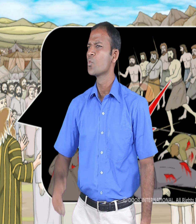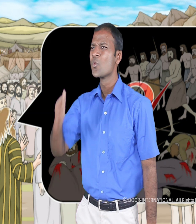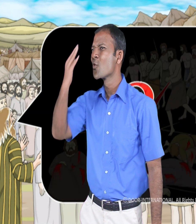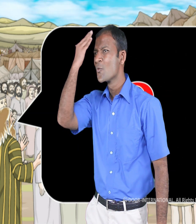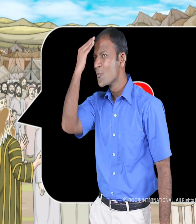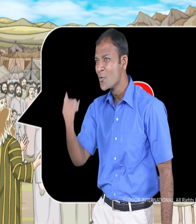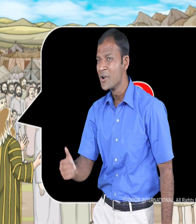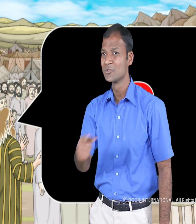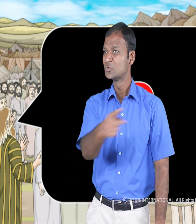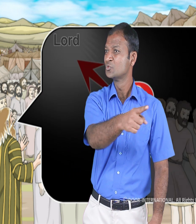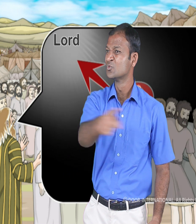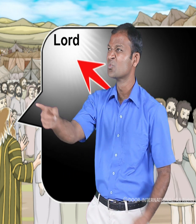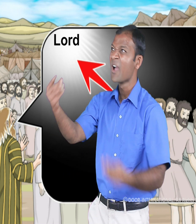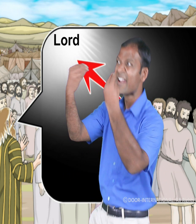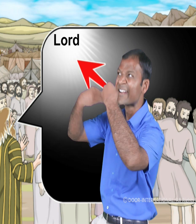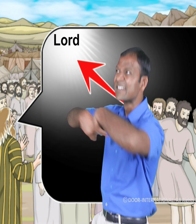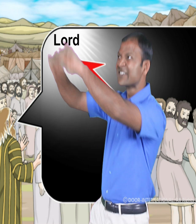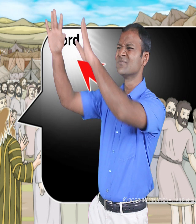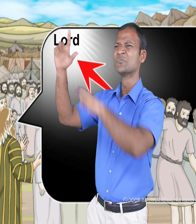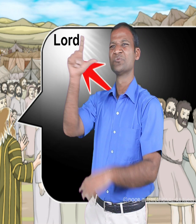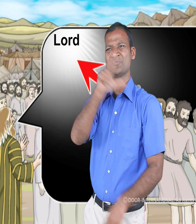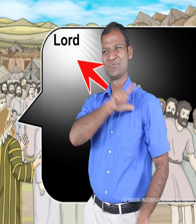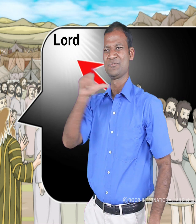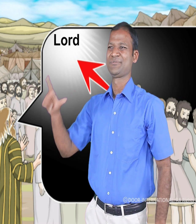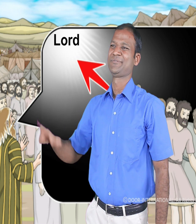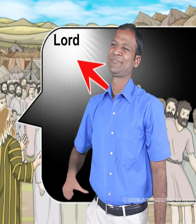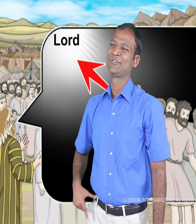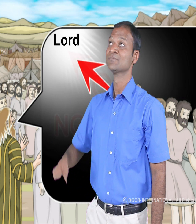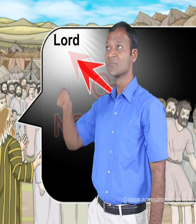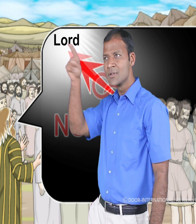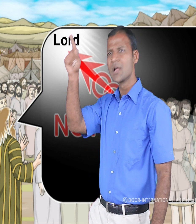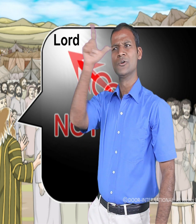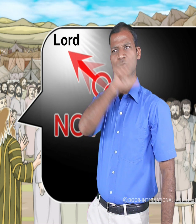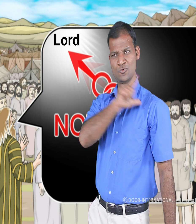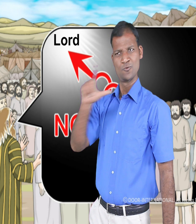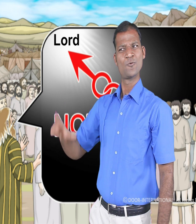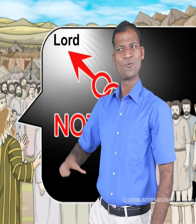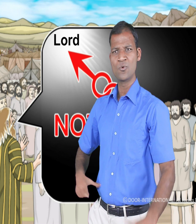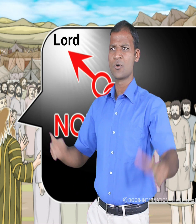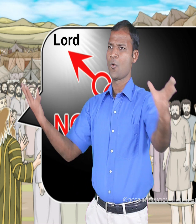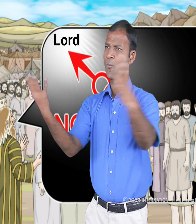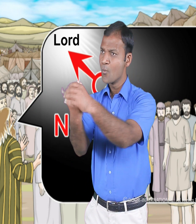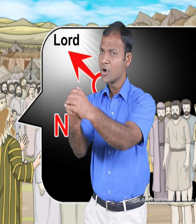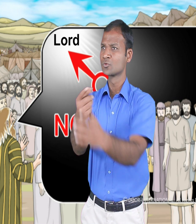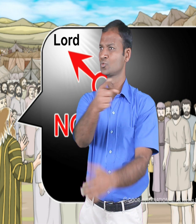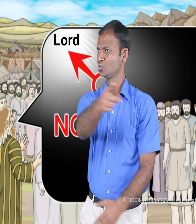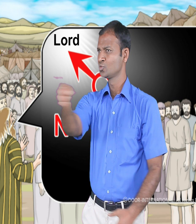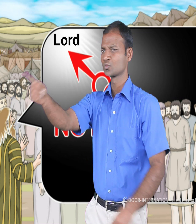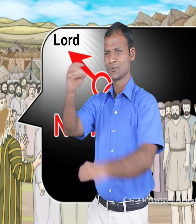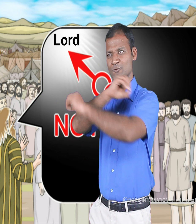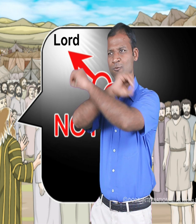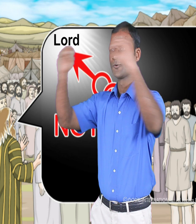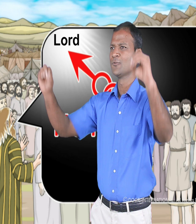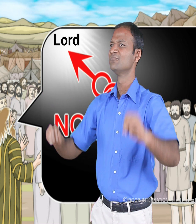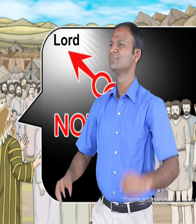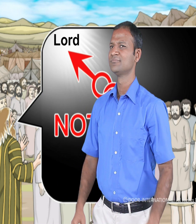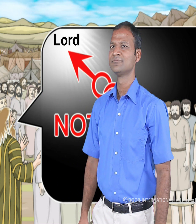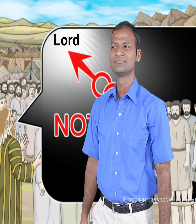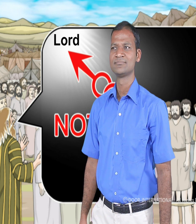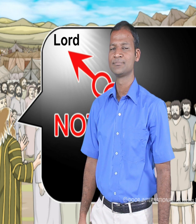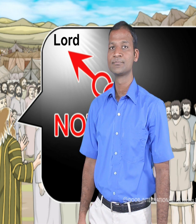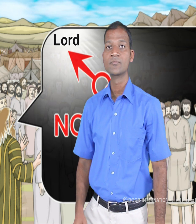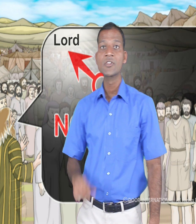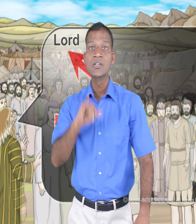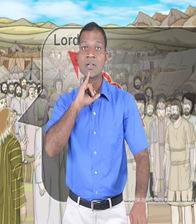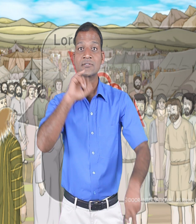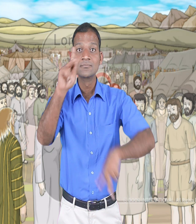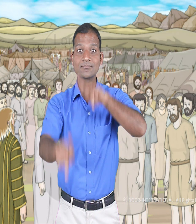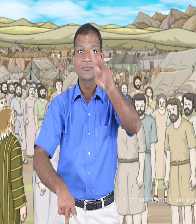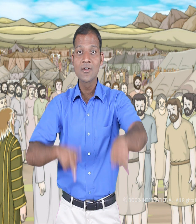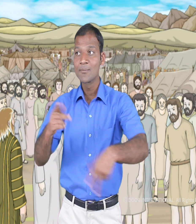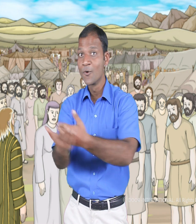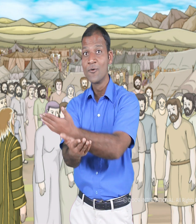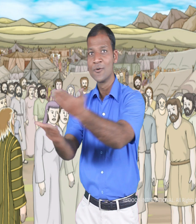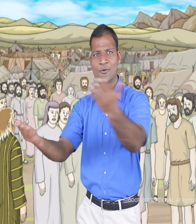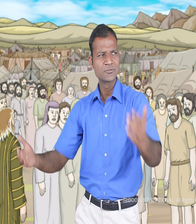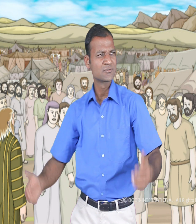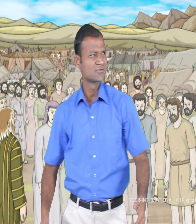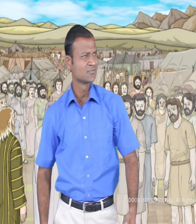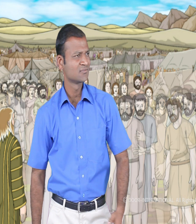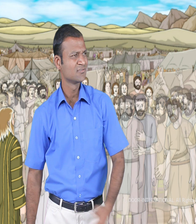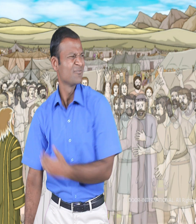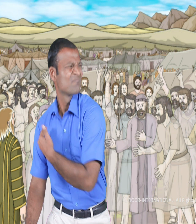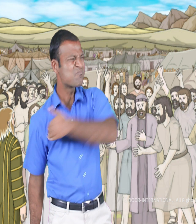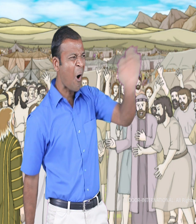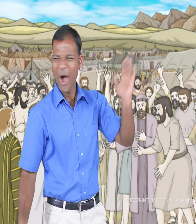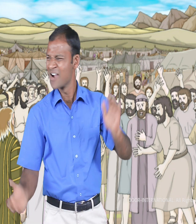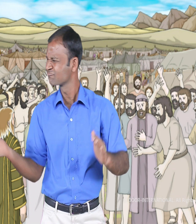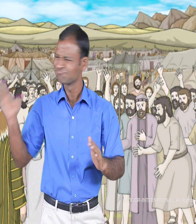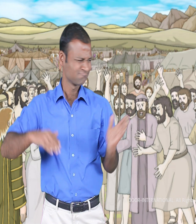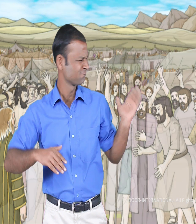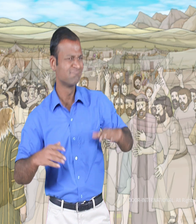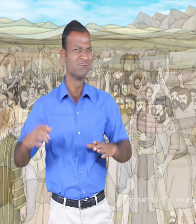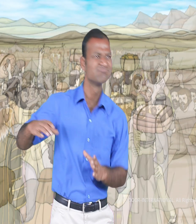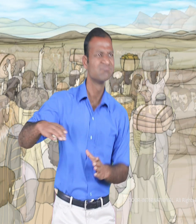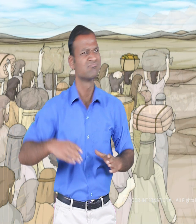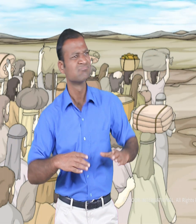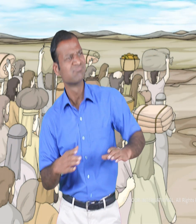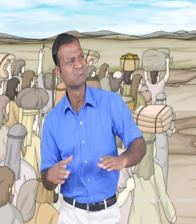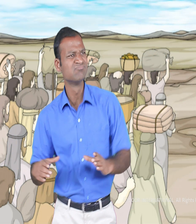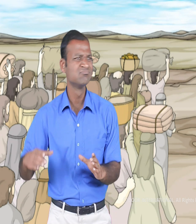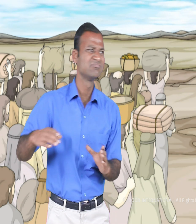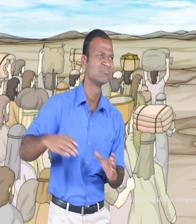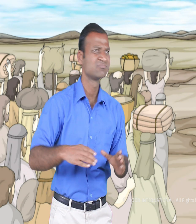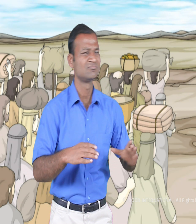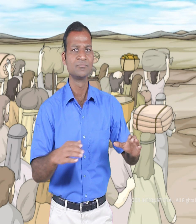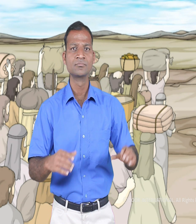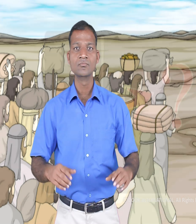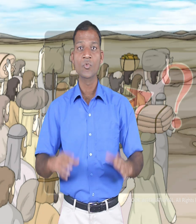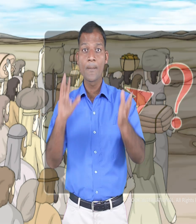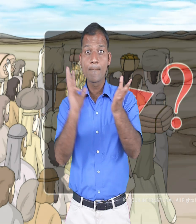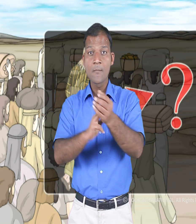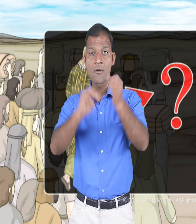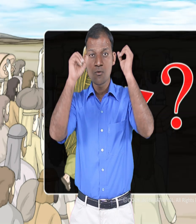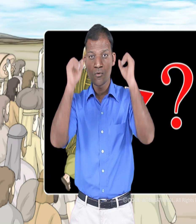Because you have turned away from the LORD, He will not be with you.”